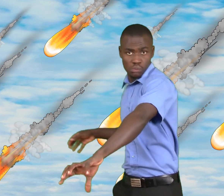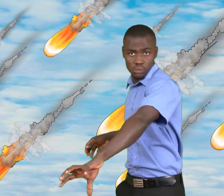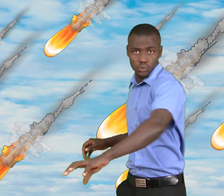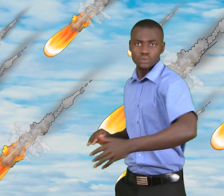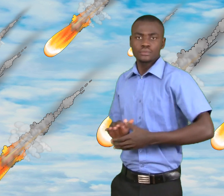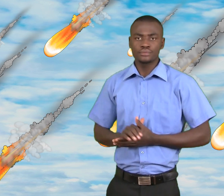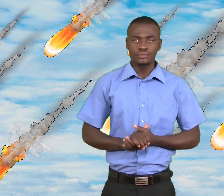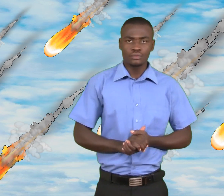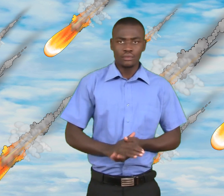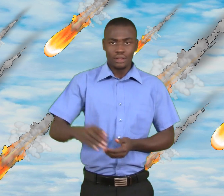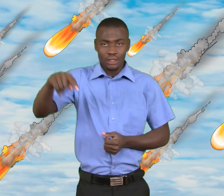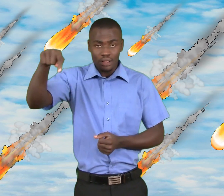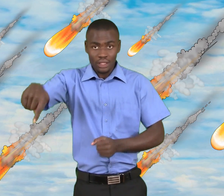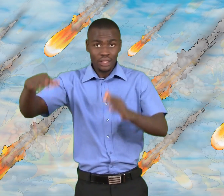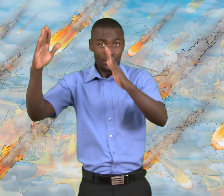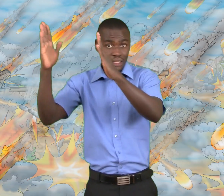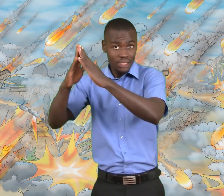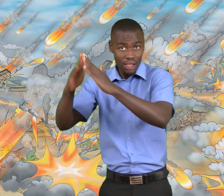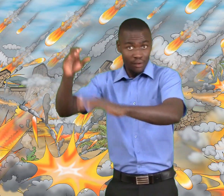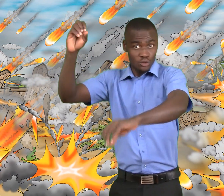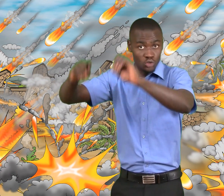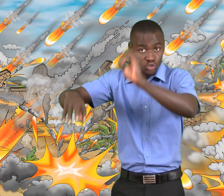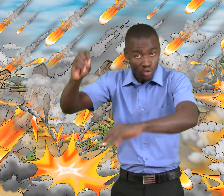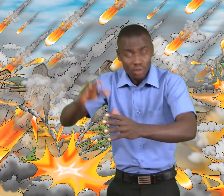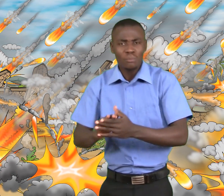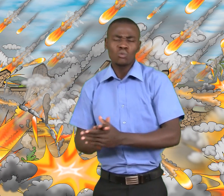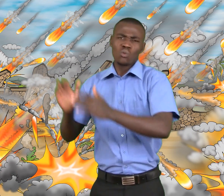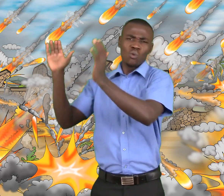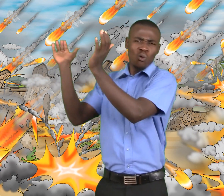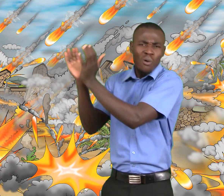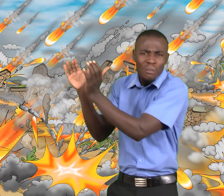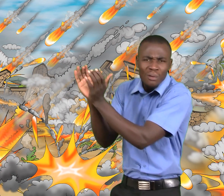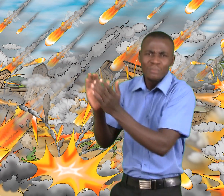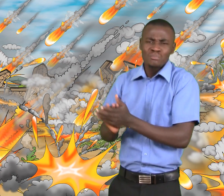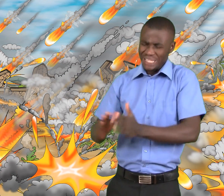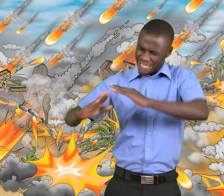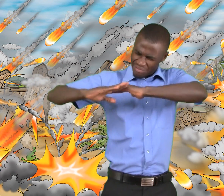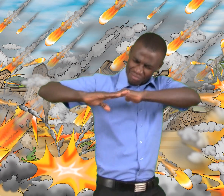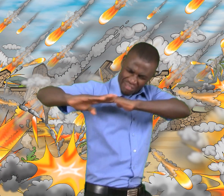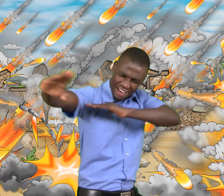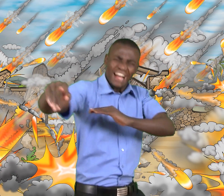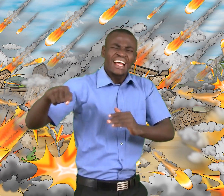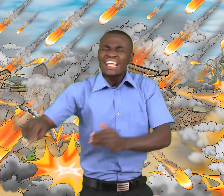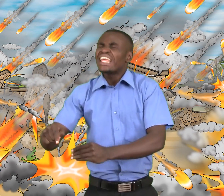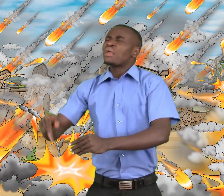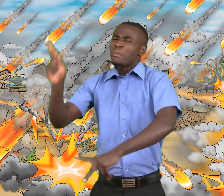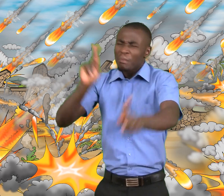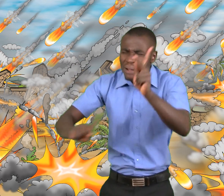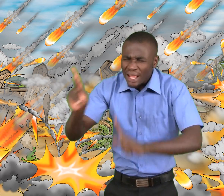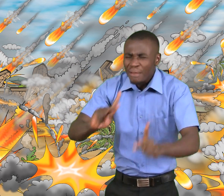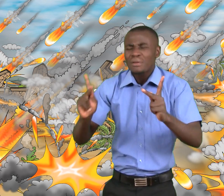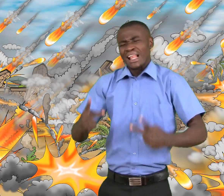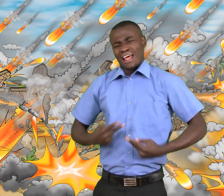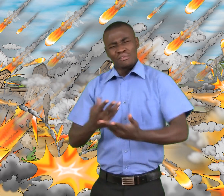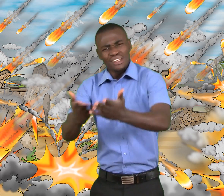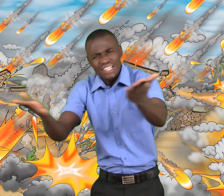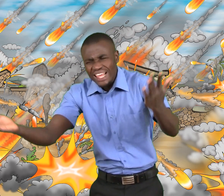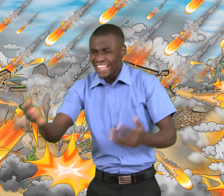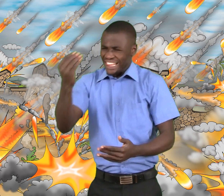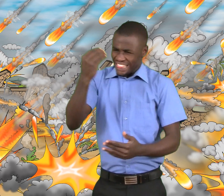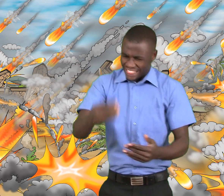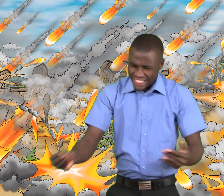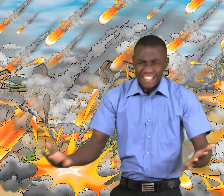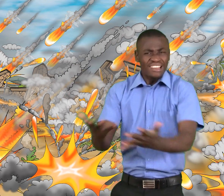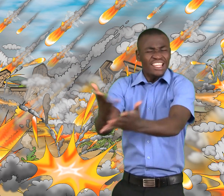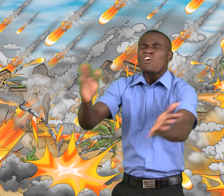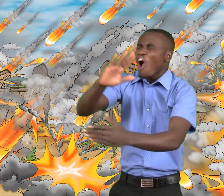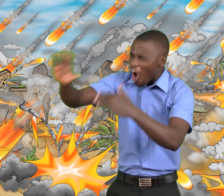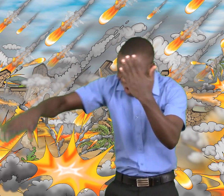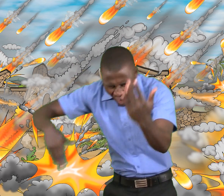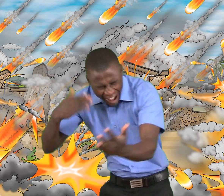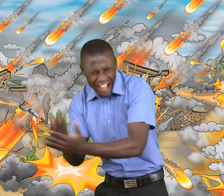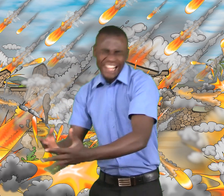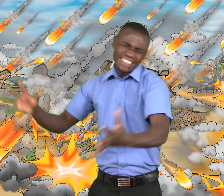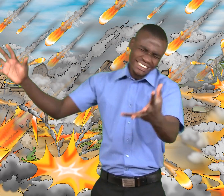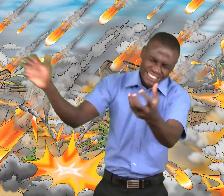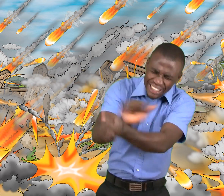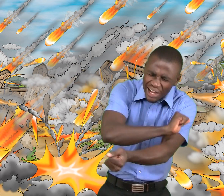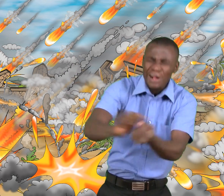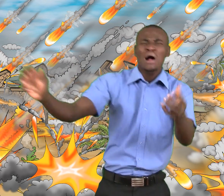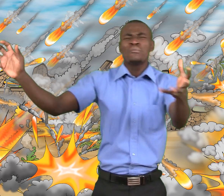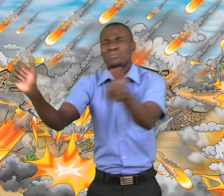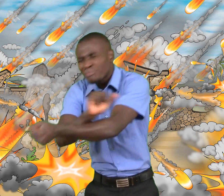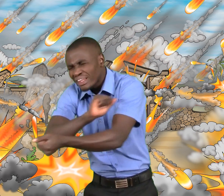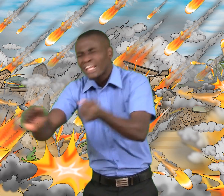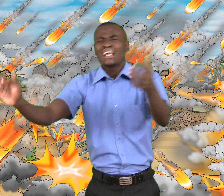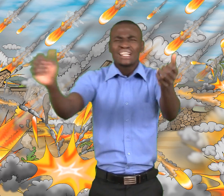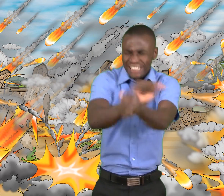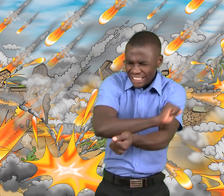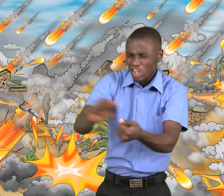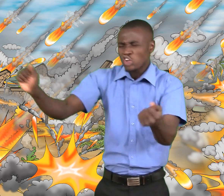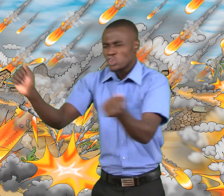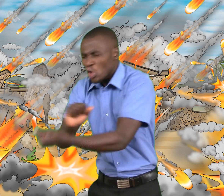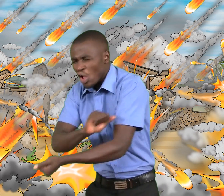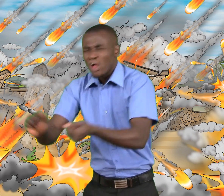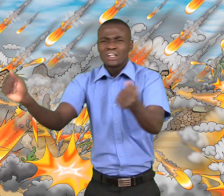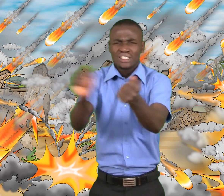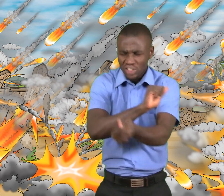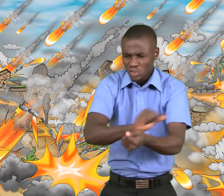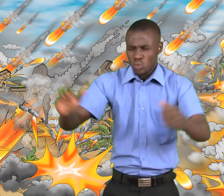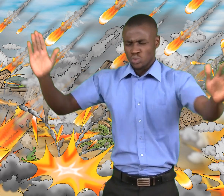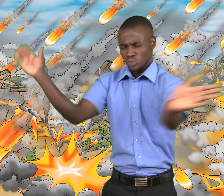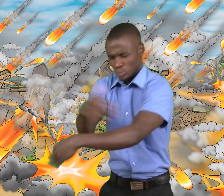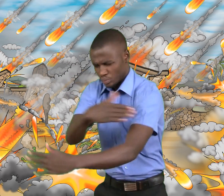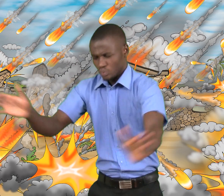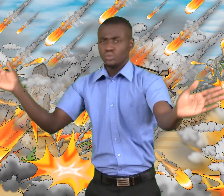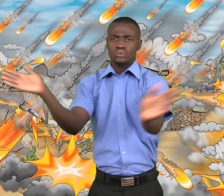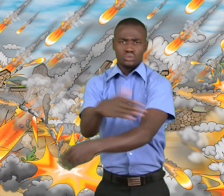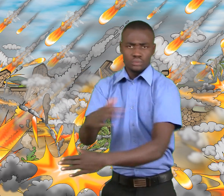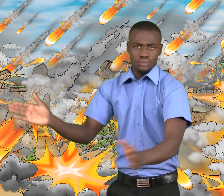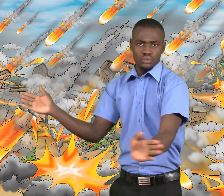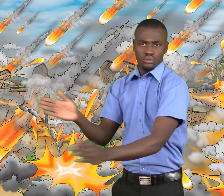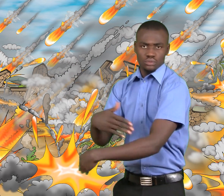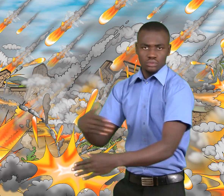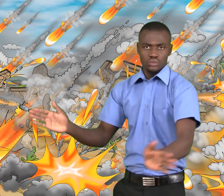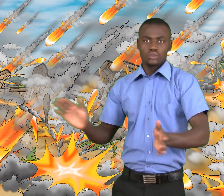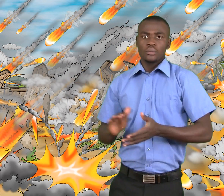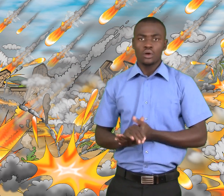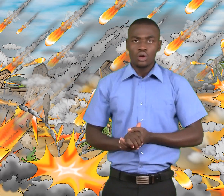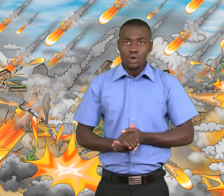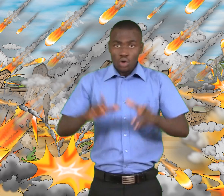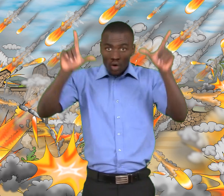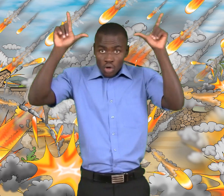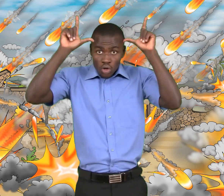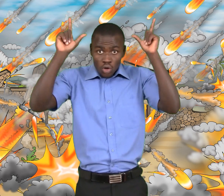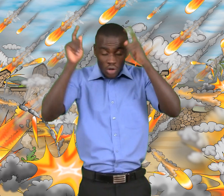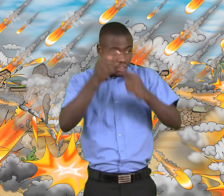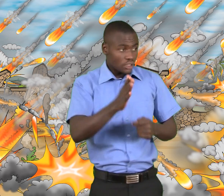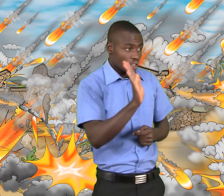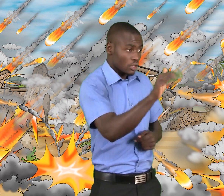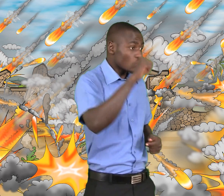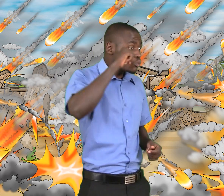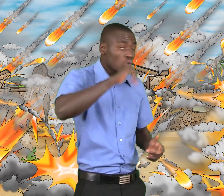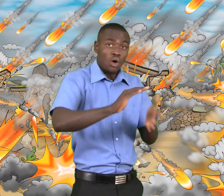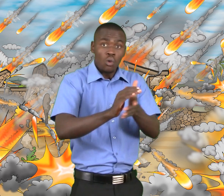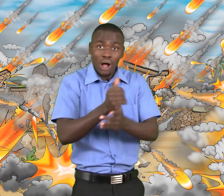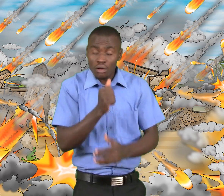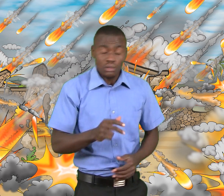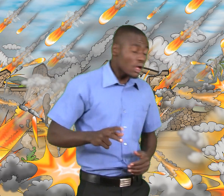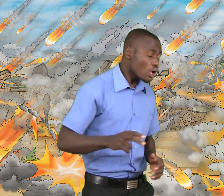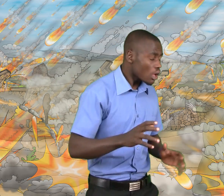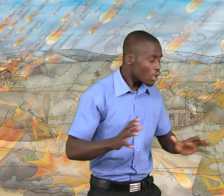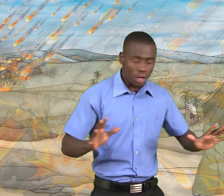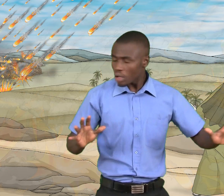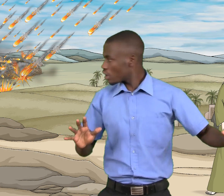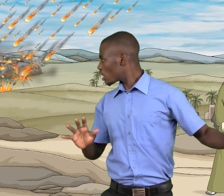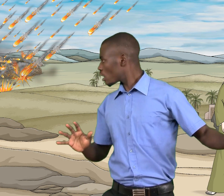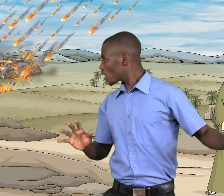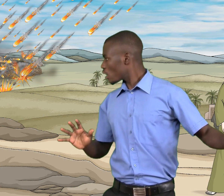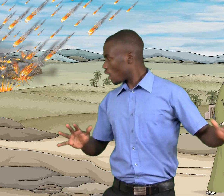Thus He destroyed these cities and the entire plain, including all the inhabitants of the cities and everything that grew on the ground.